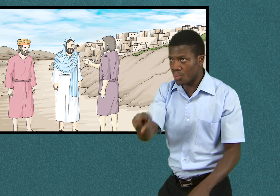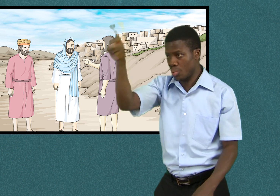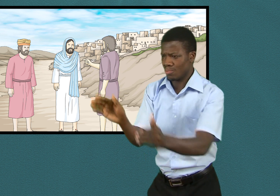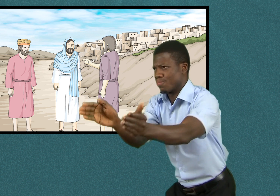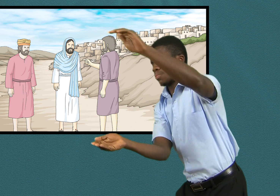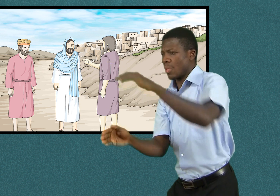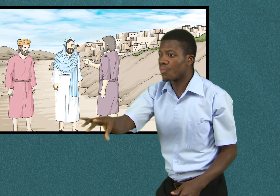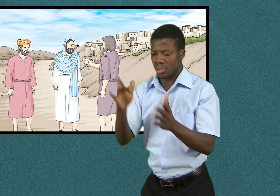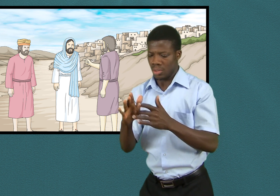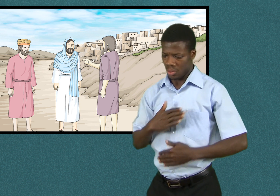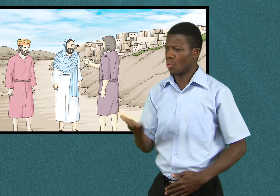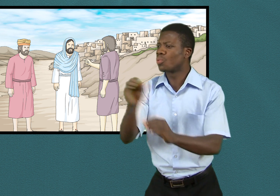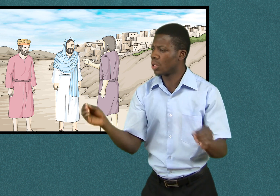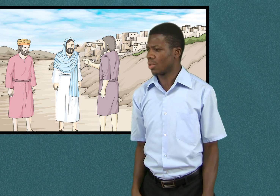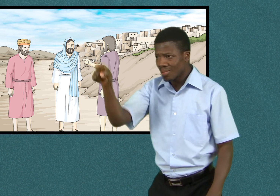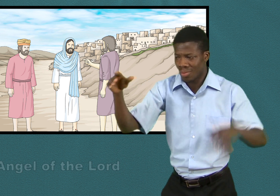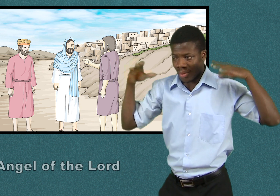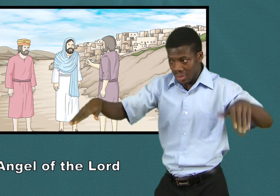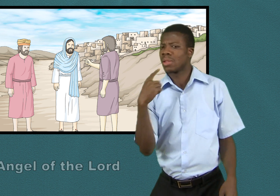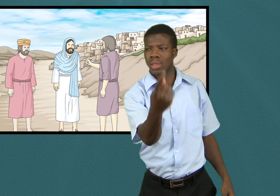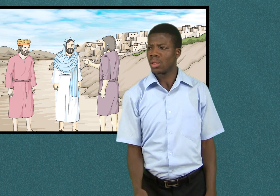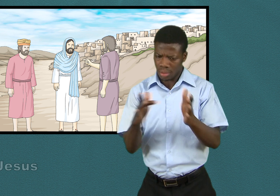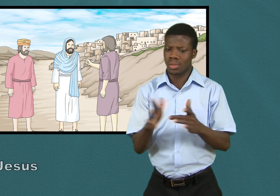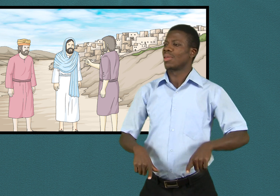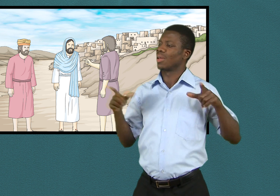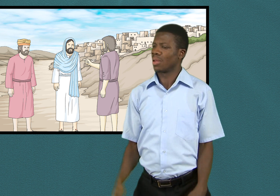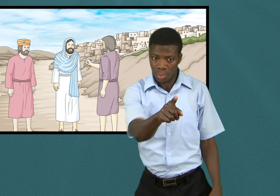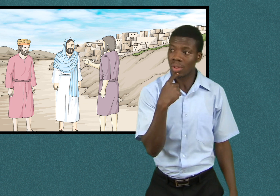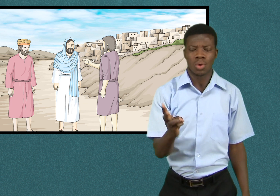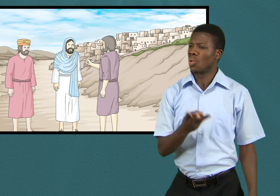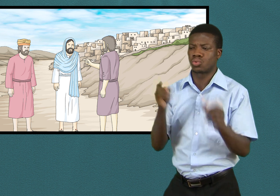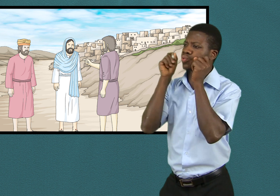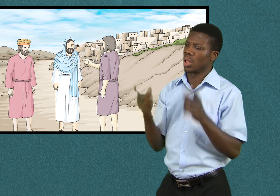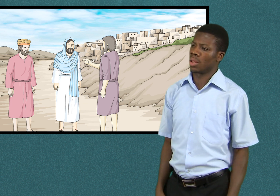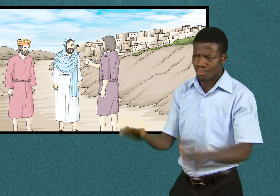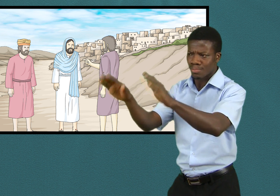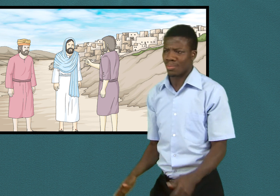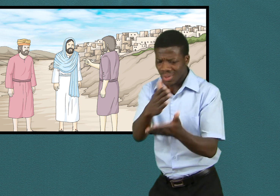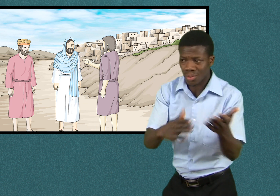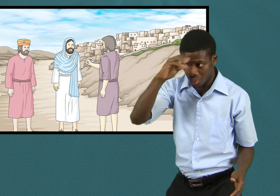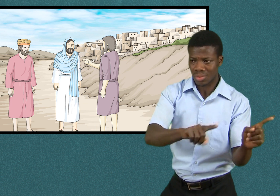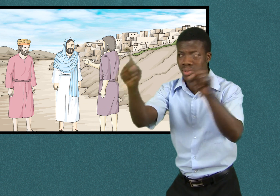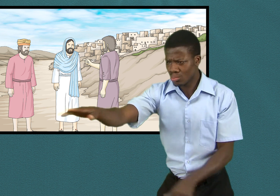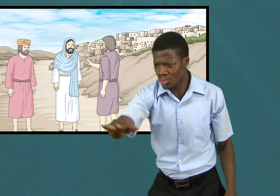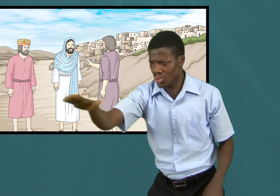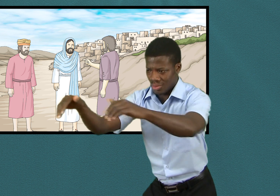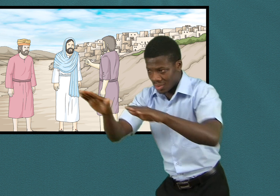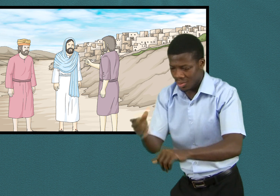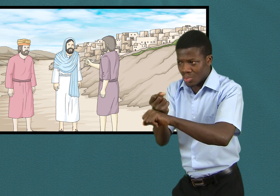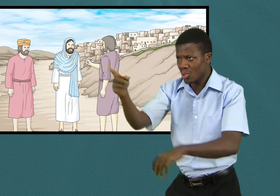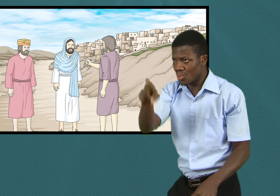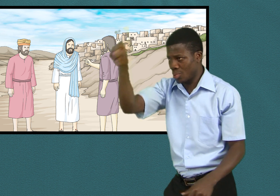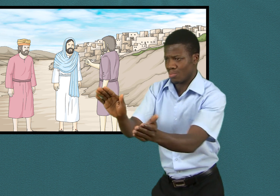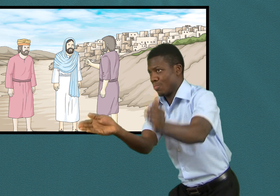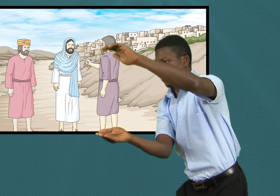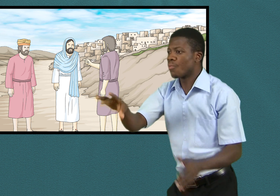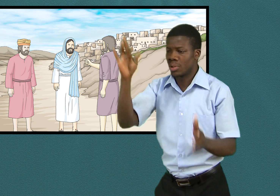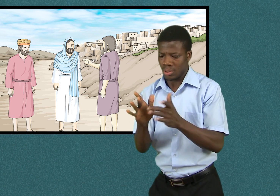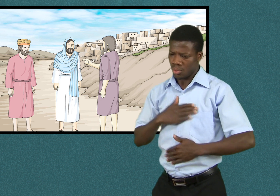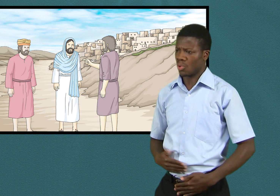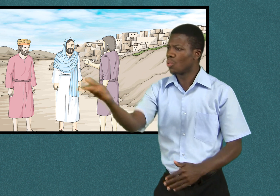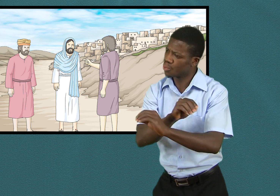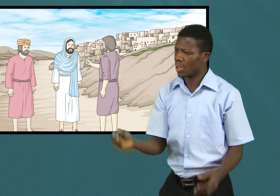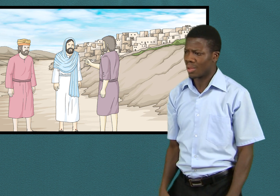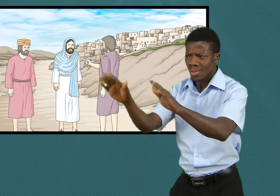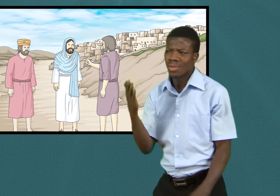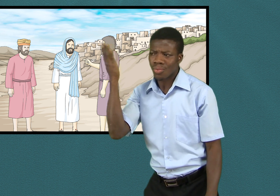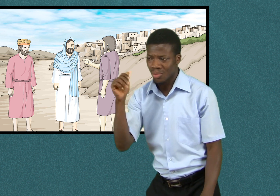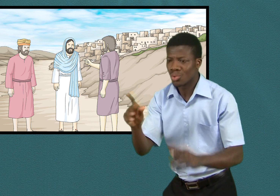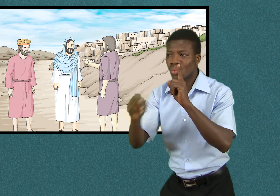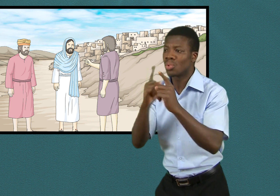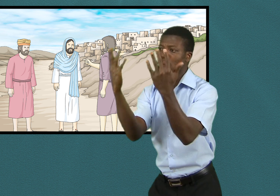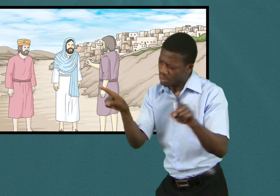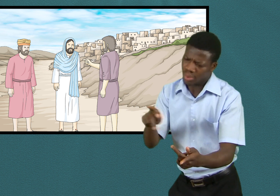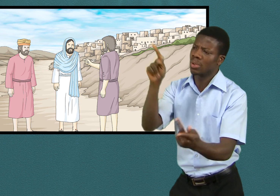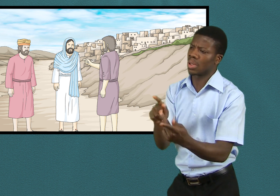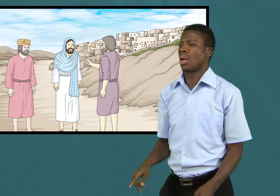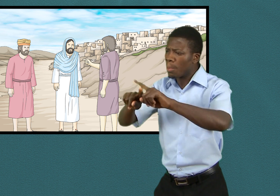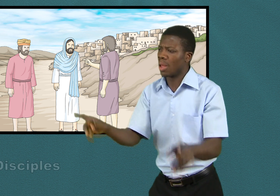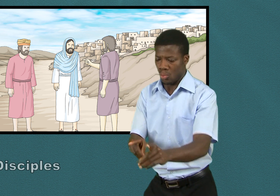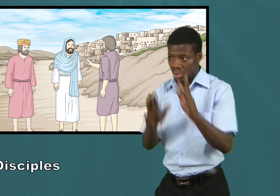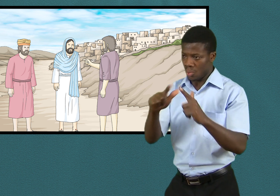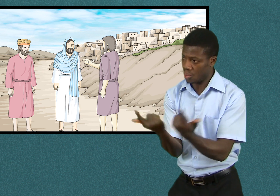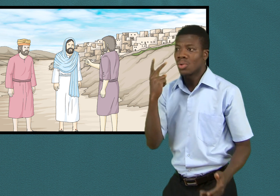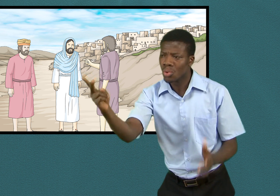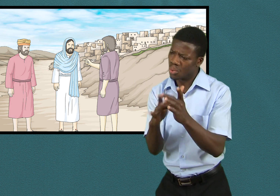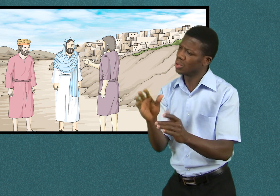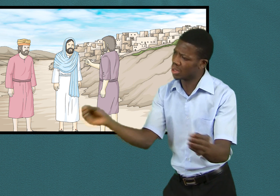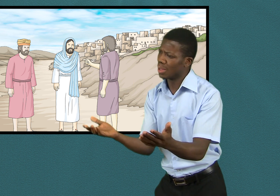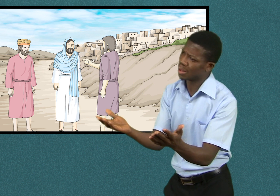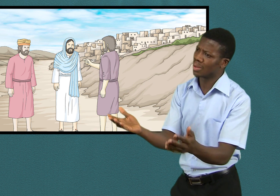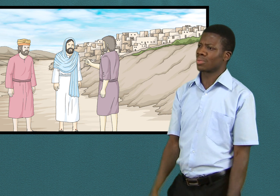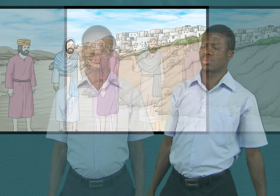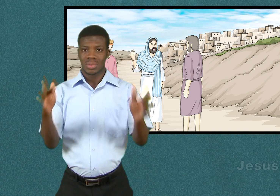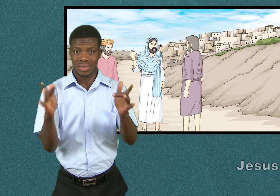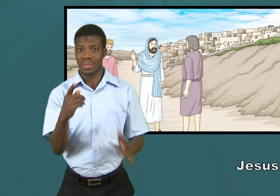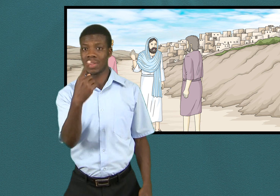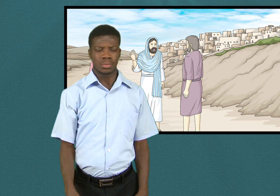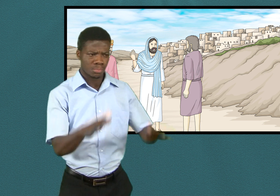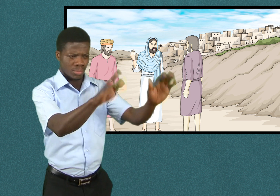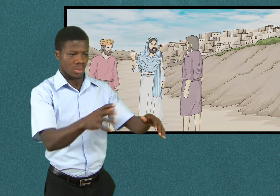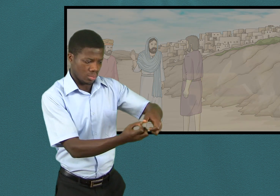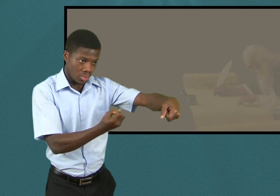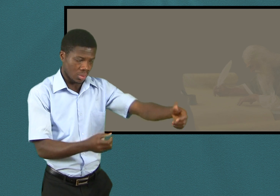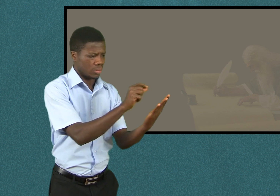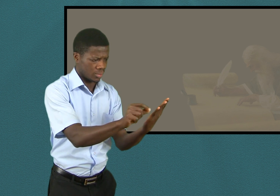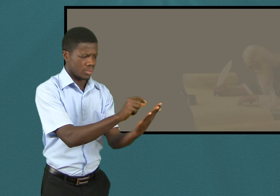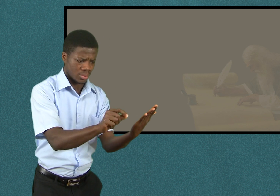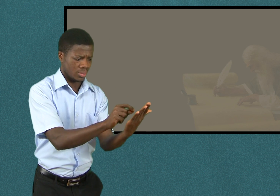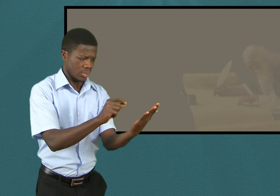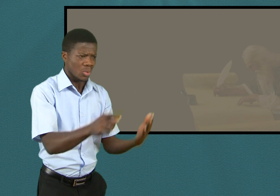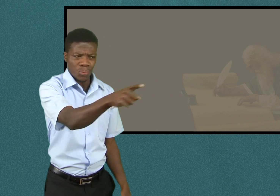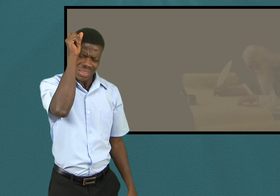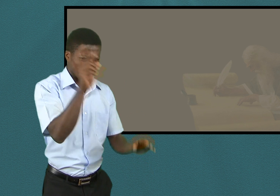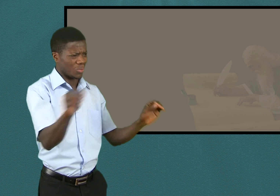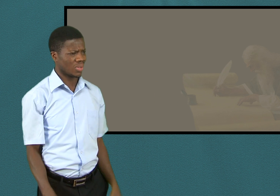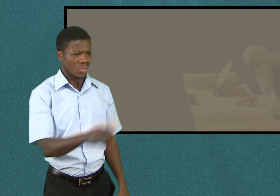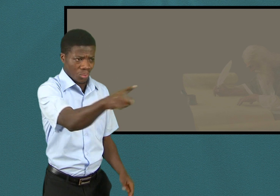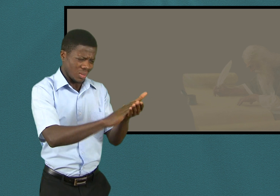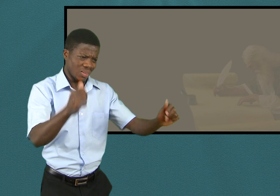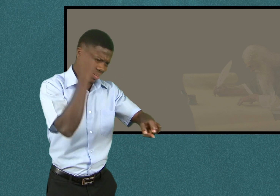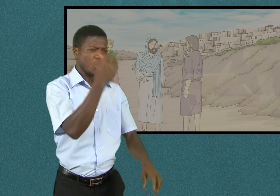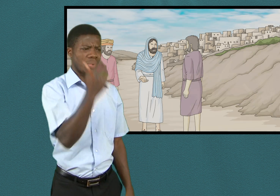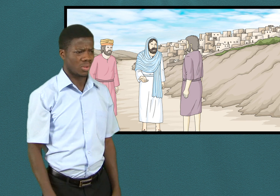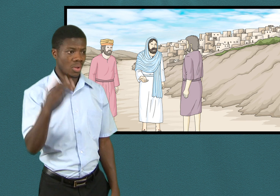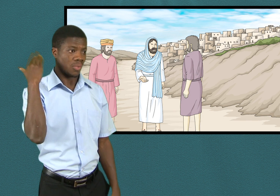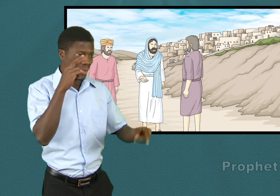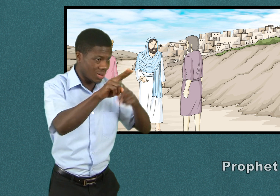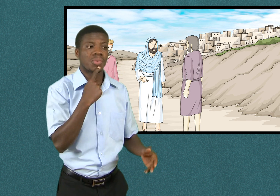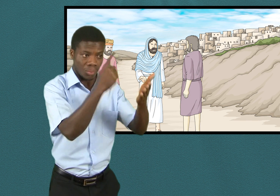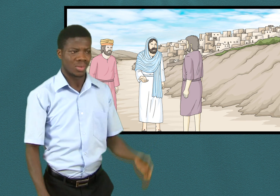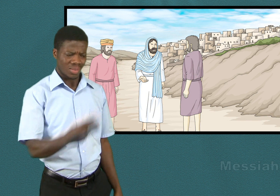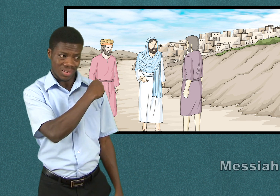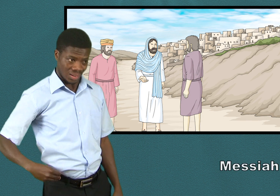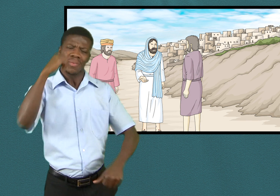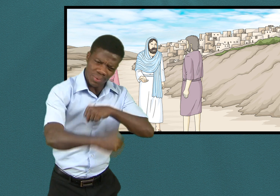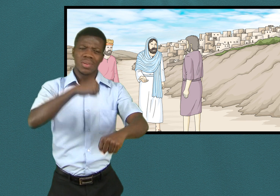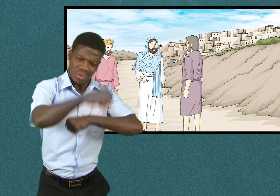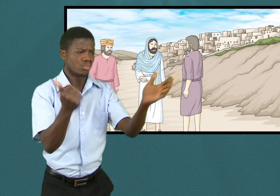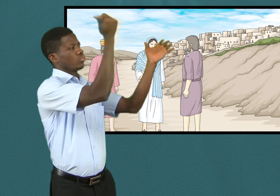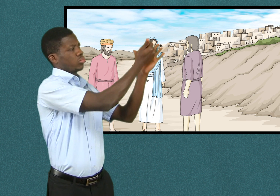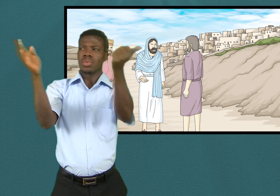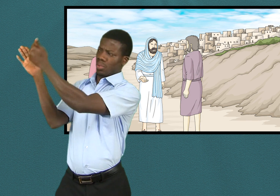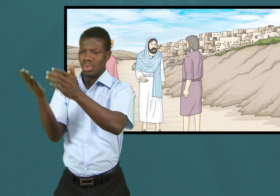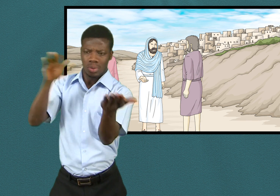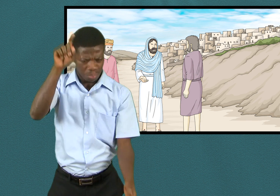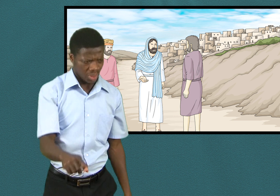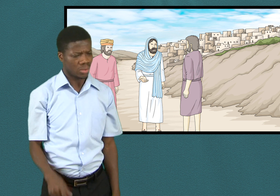Then some of our companions went to the tomb and found it just as the women had described. But Him they did not see.” Then Jesus said to them, “O foolish ones, how slow are your hearts to believe all that the prophets have spoken!